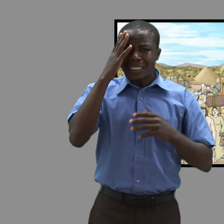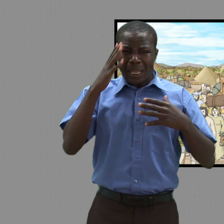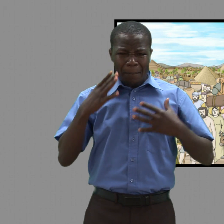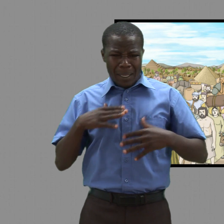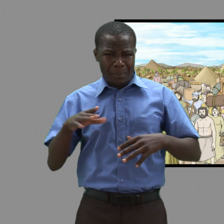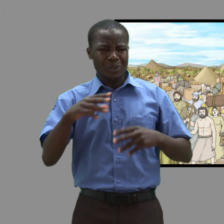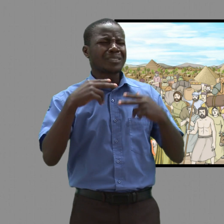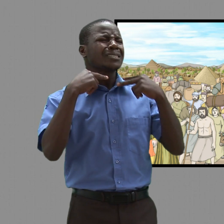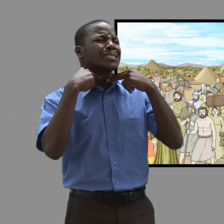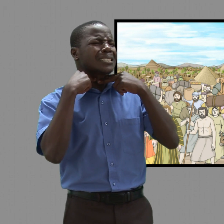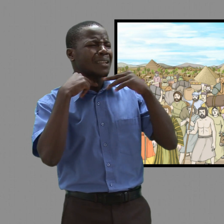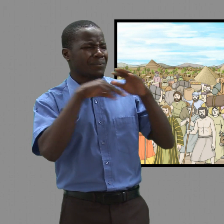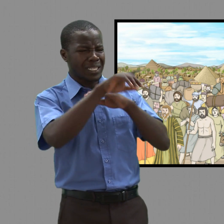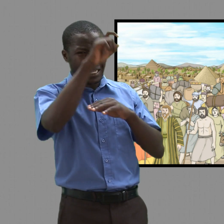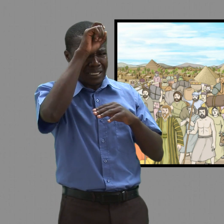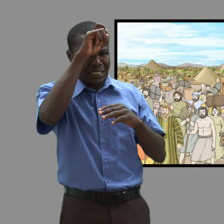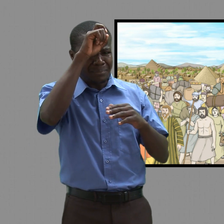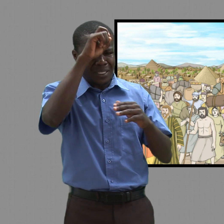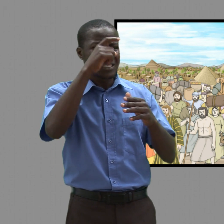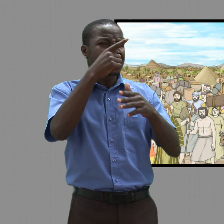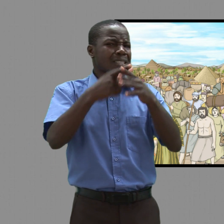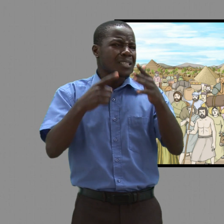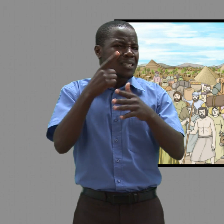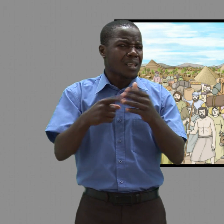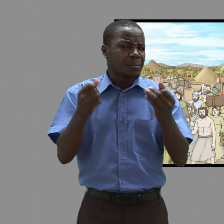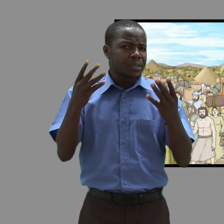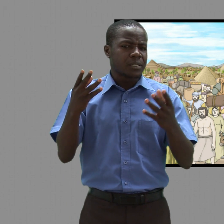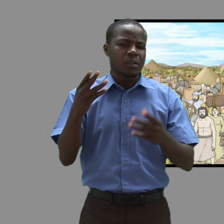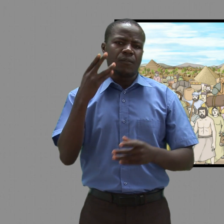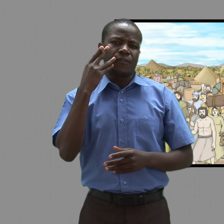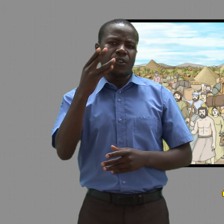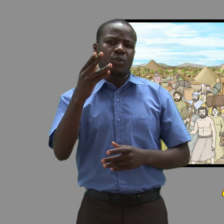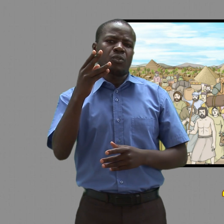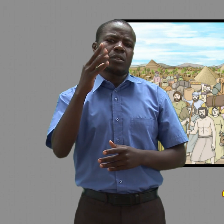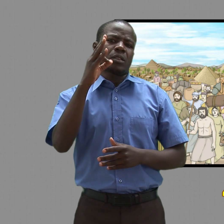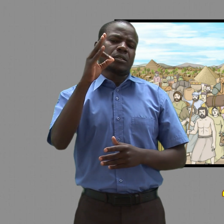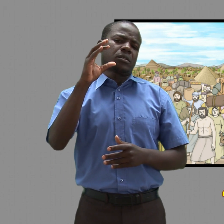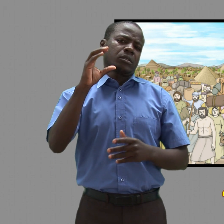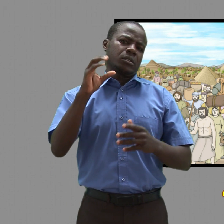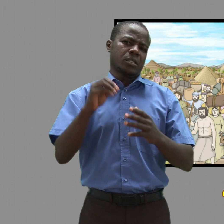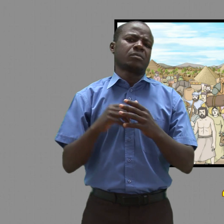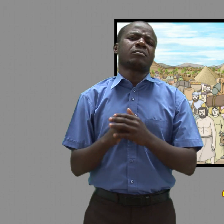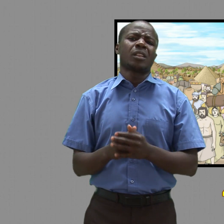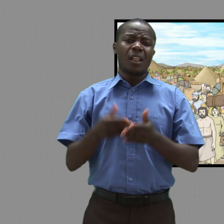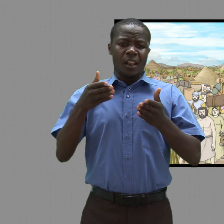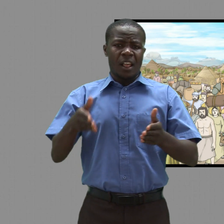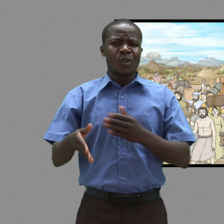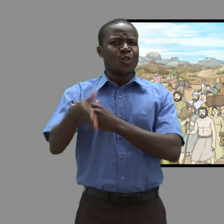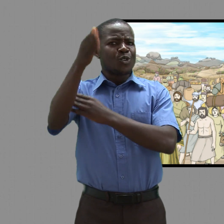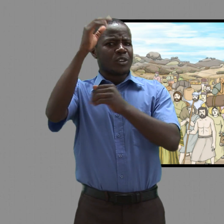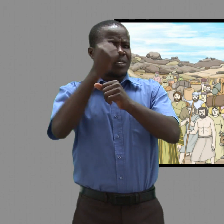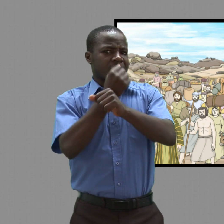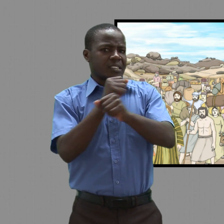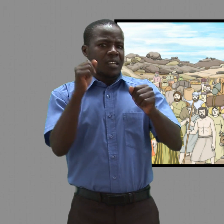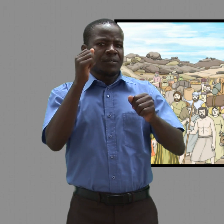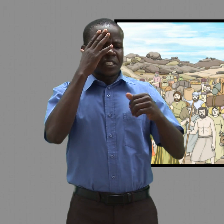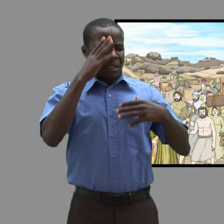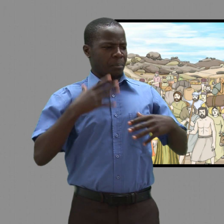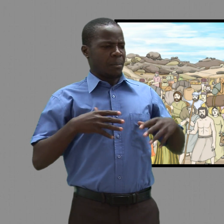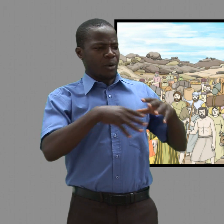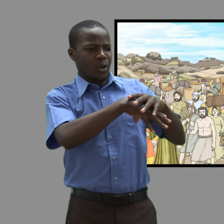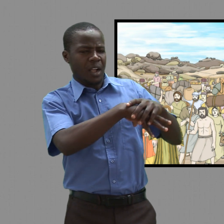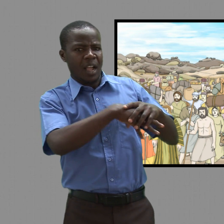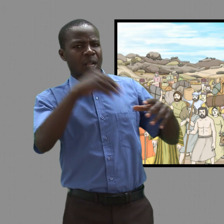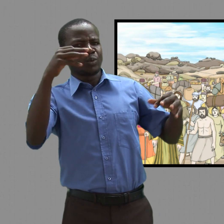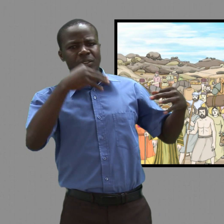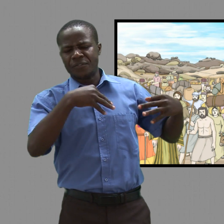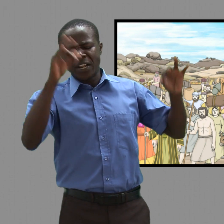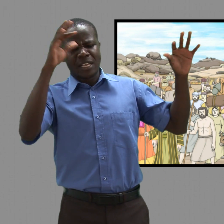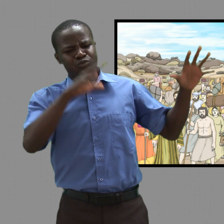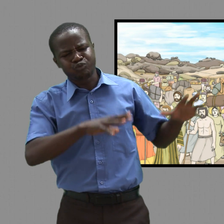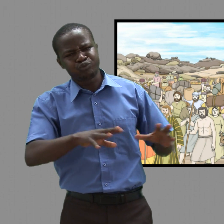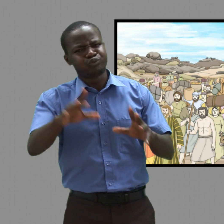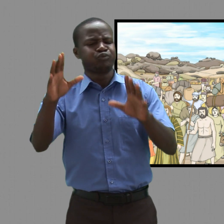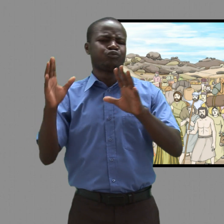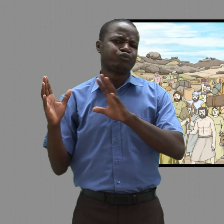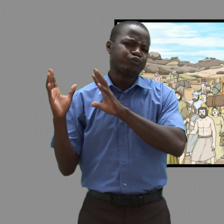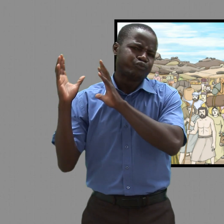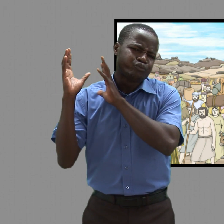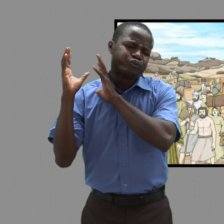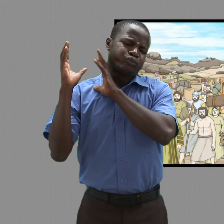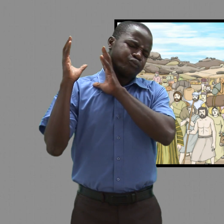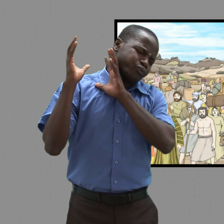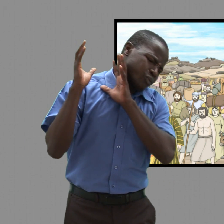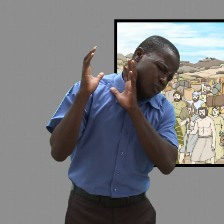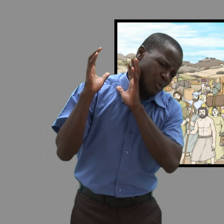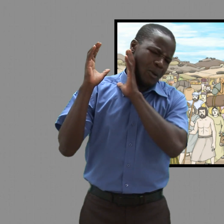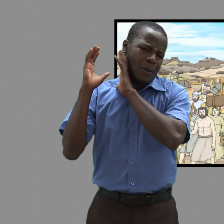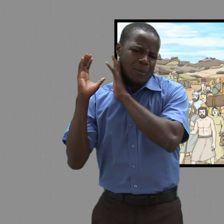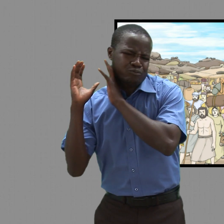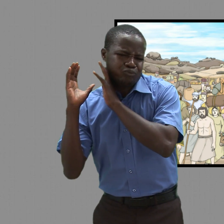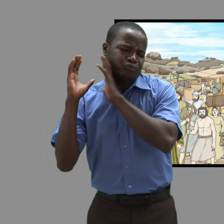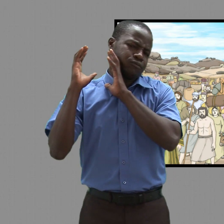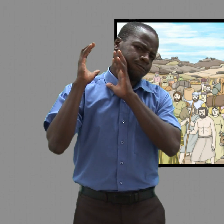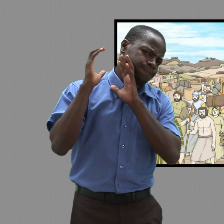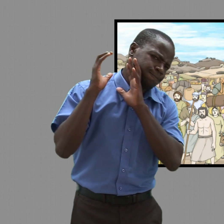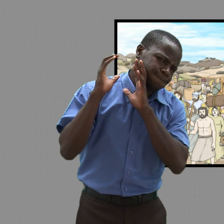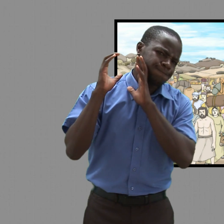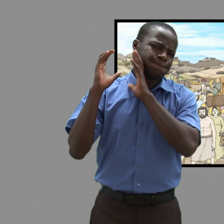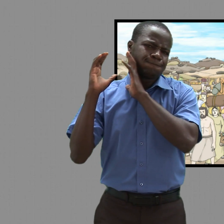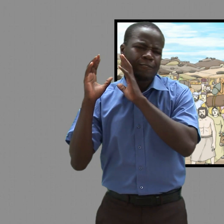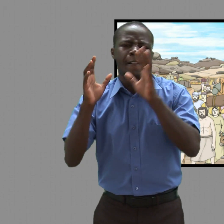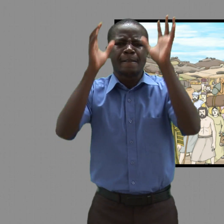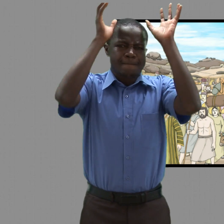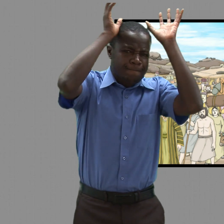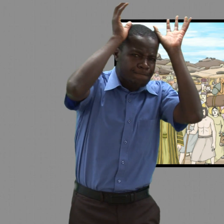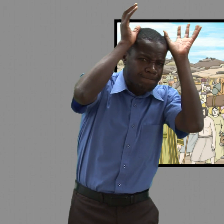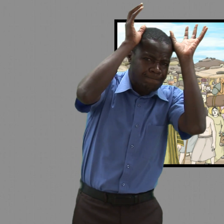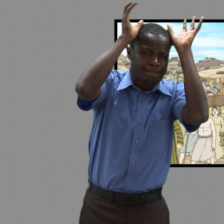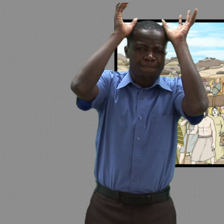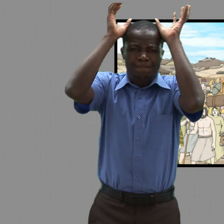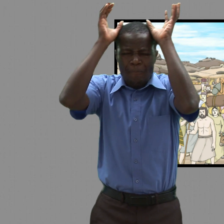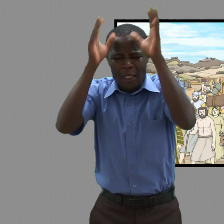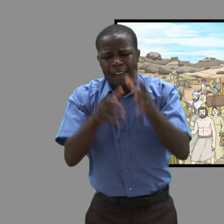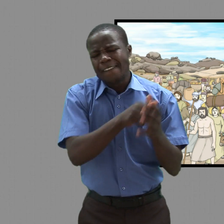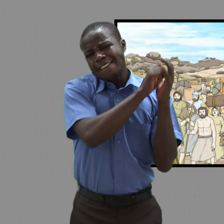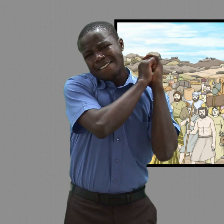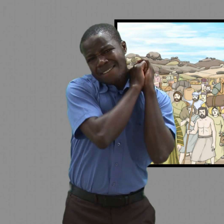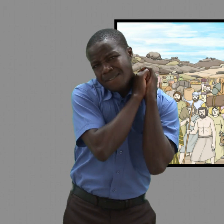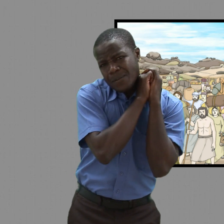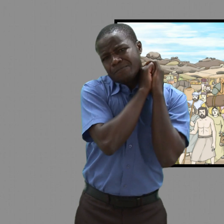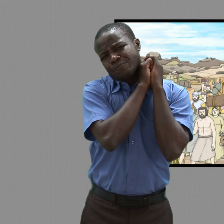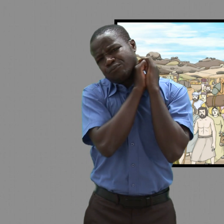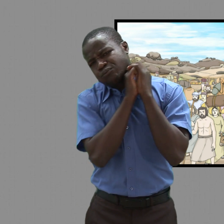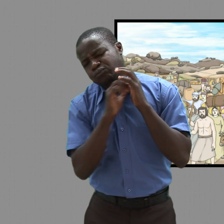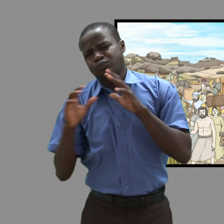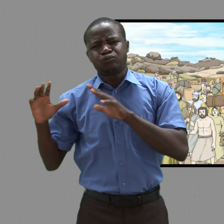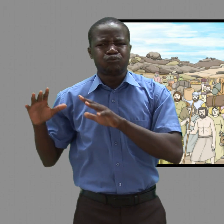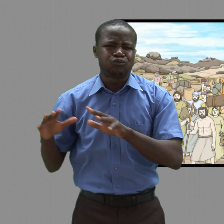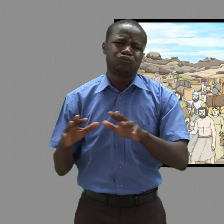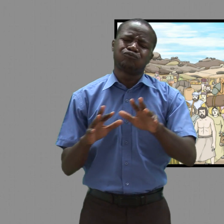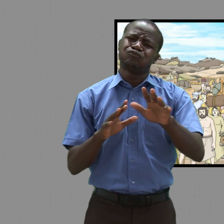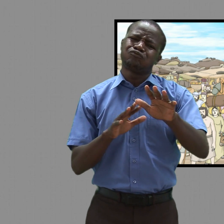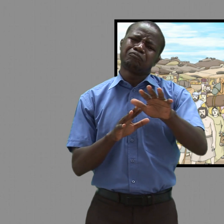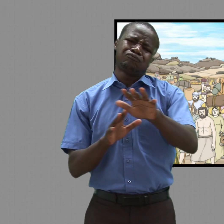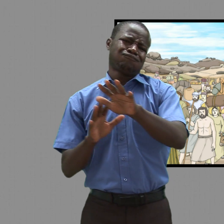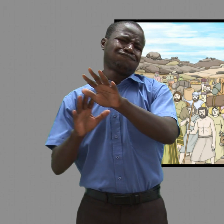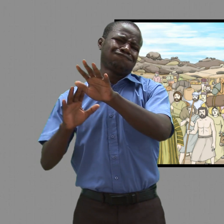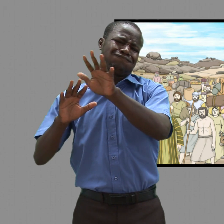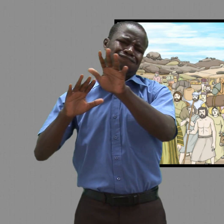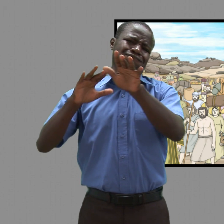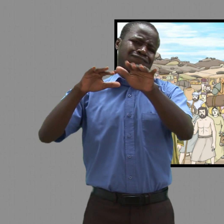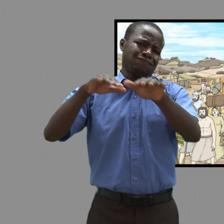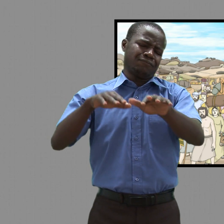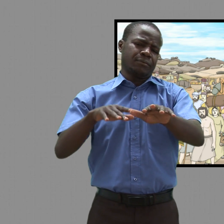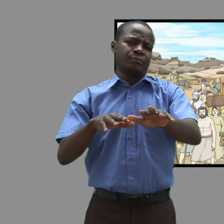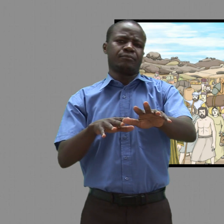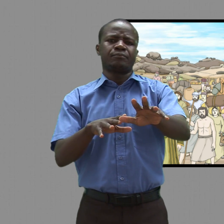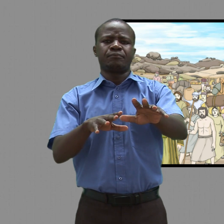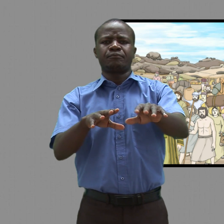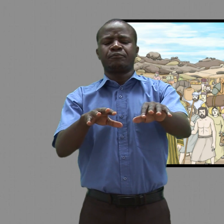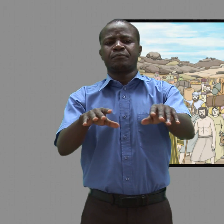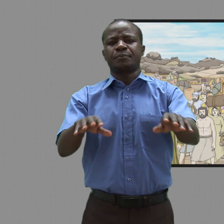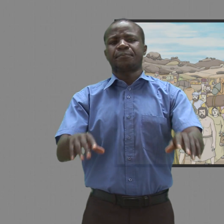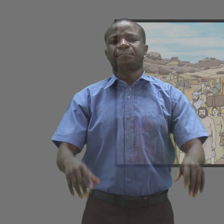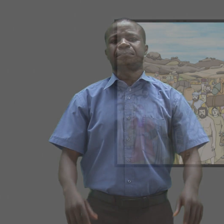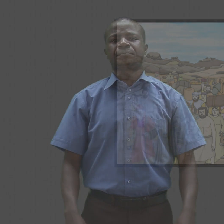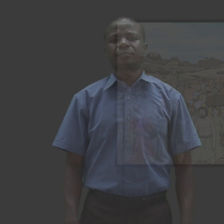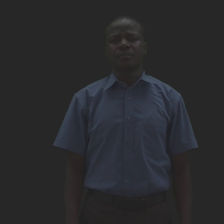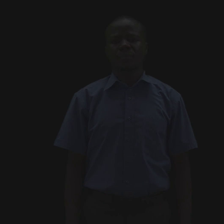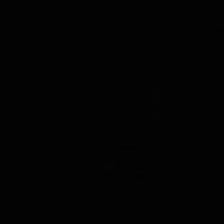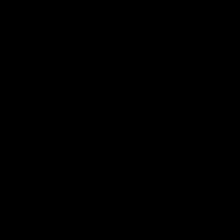Now the duration of the Israelites’ stay in Egypt was 430 years. At the end of the 430 years, to the very day, all the LORD’s divisions went out of the land of Egypt.